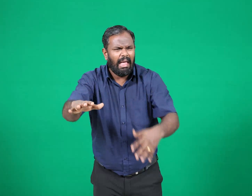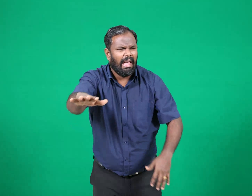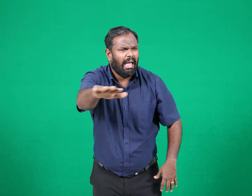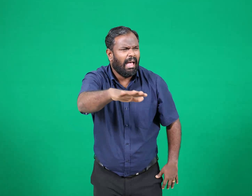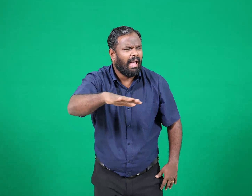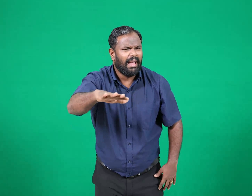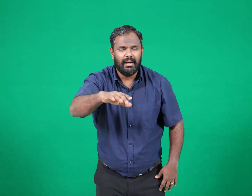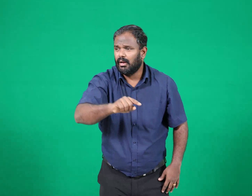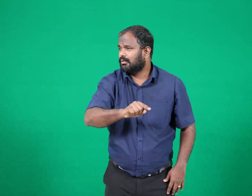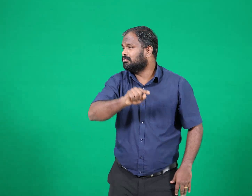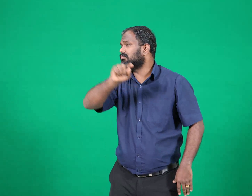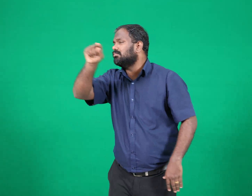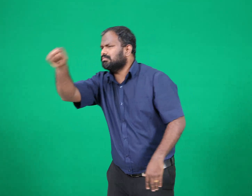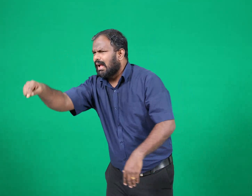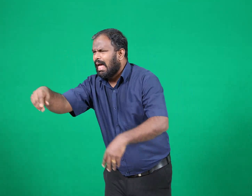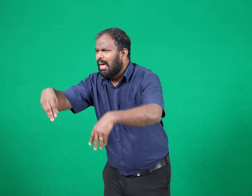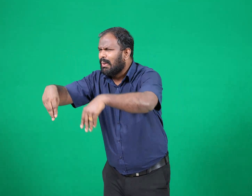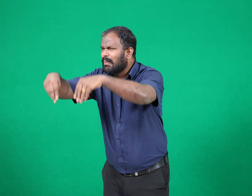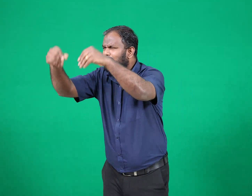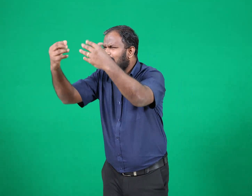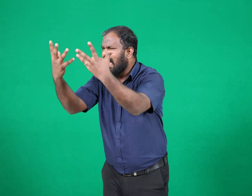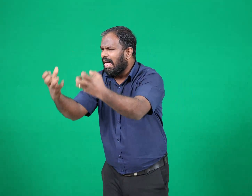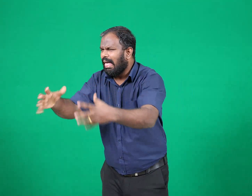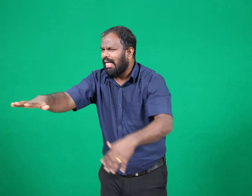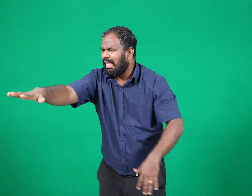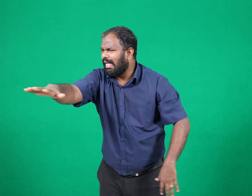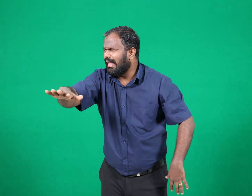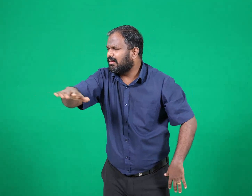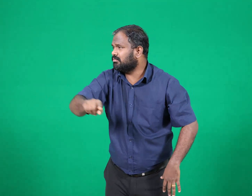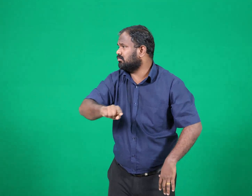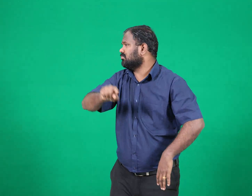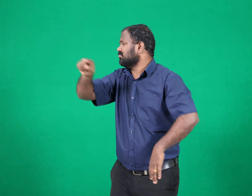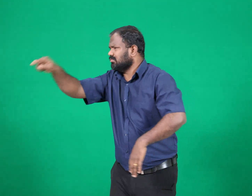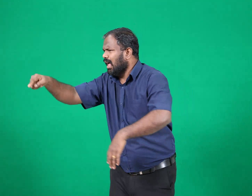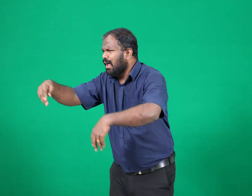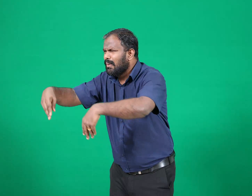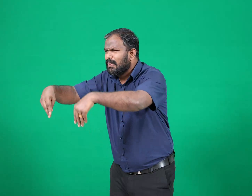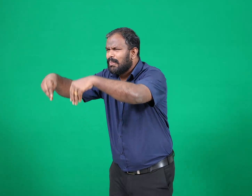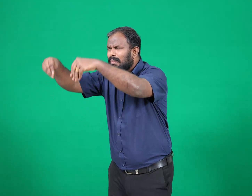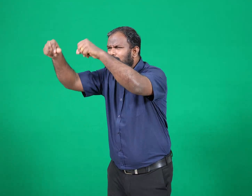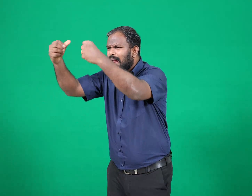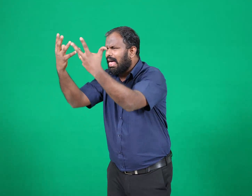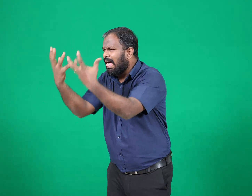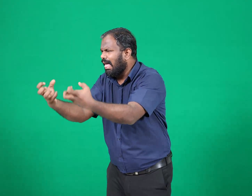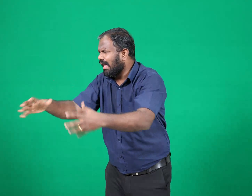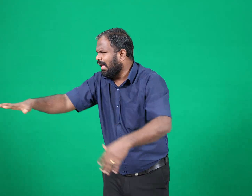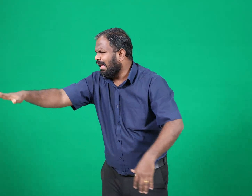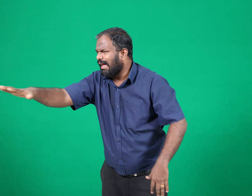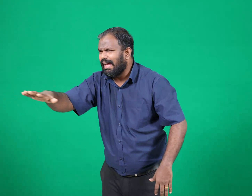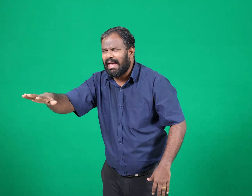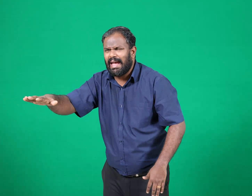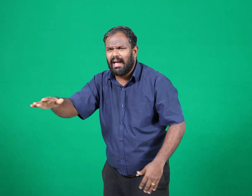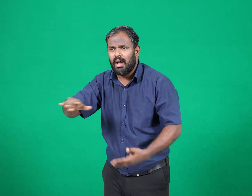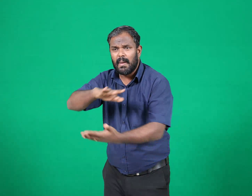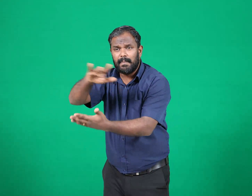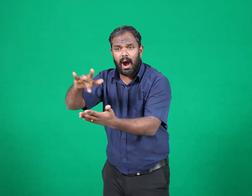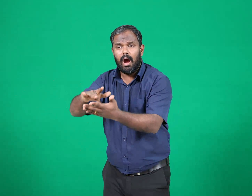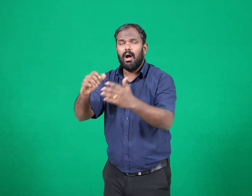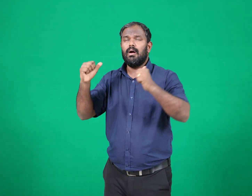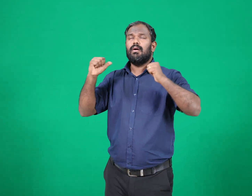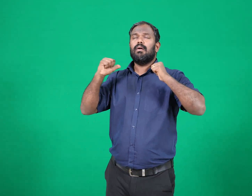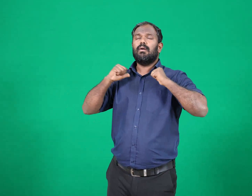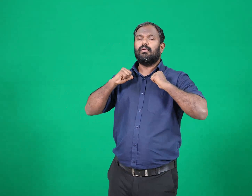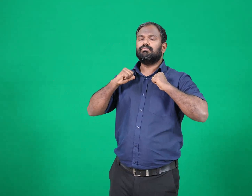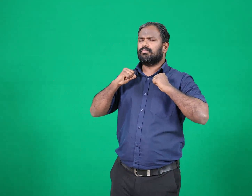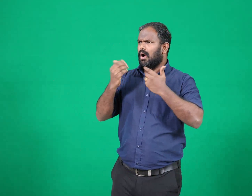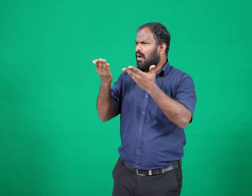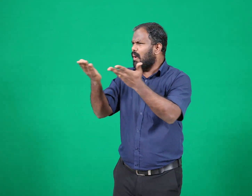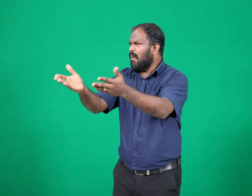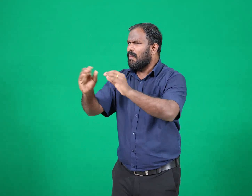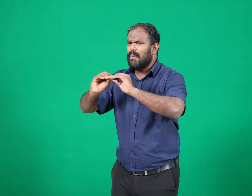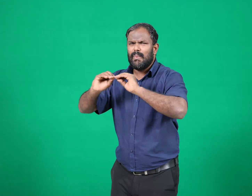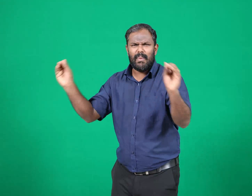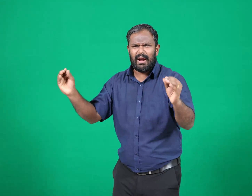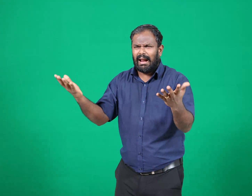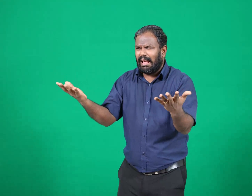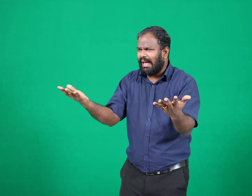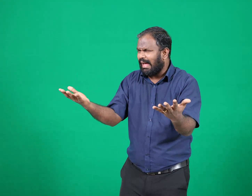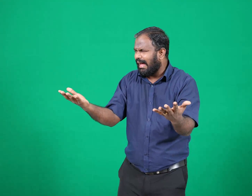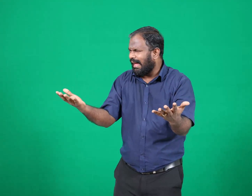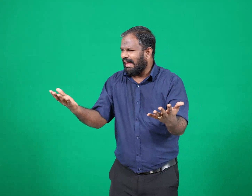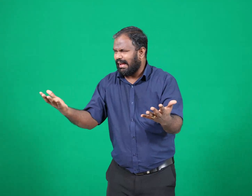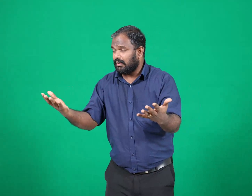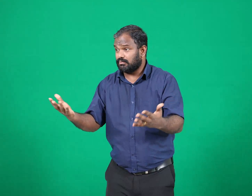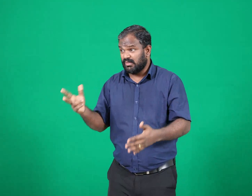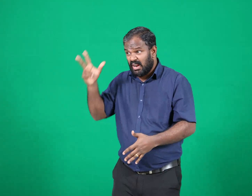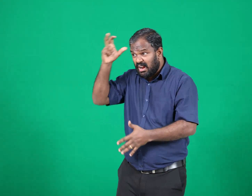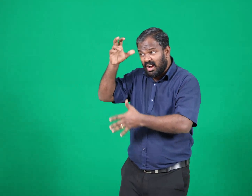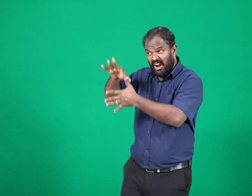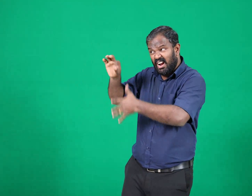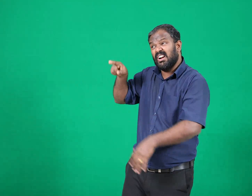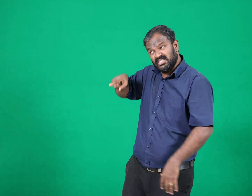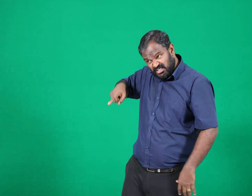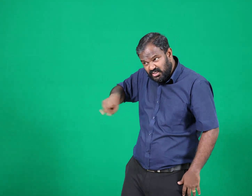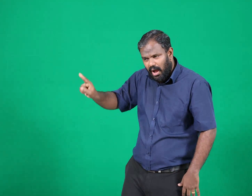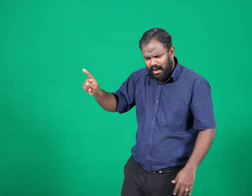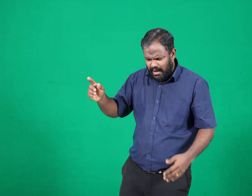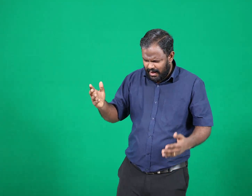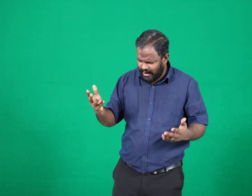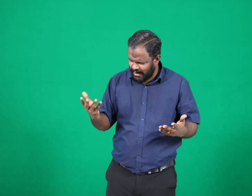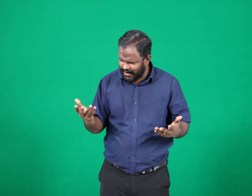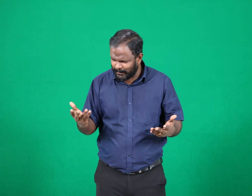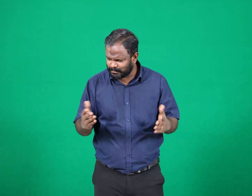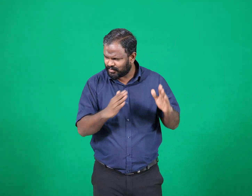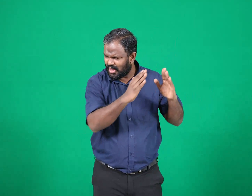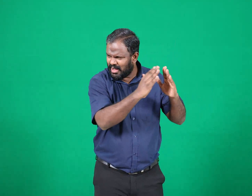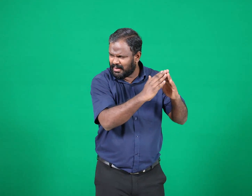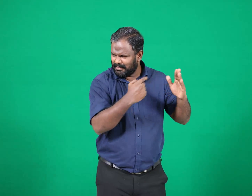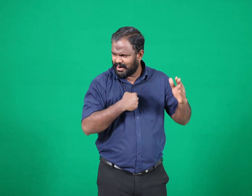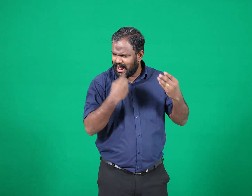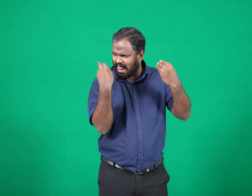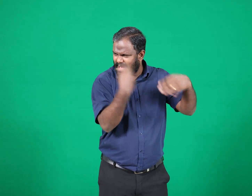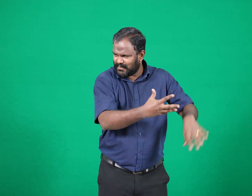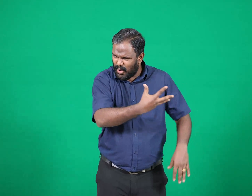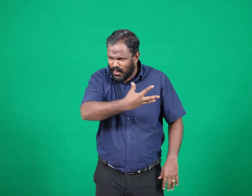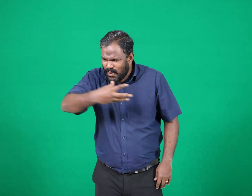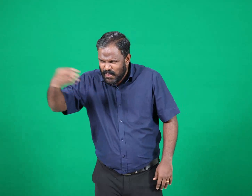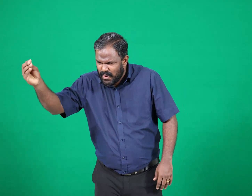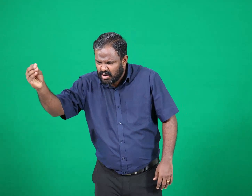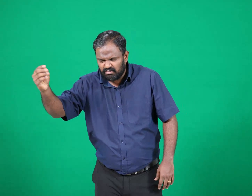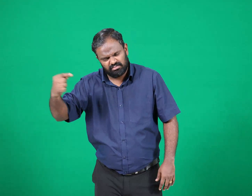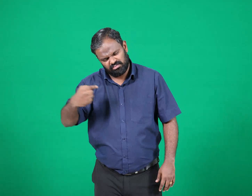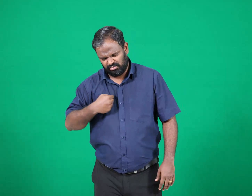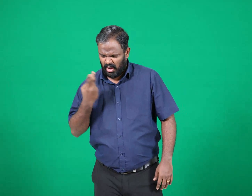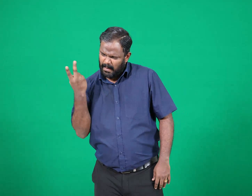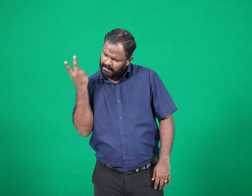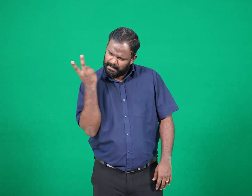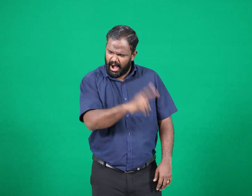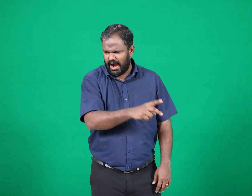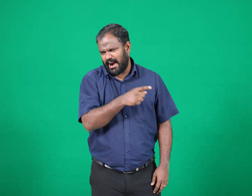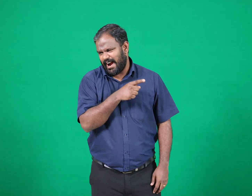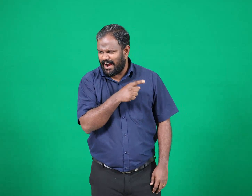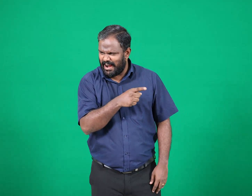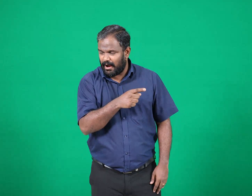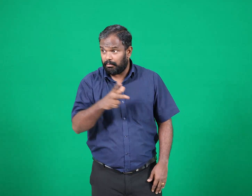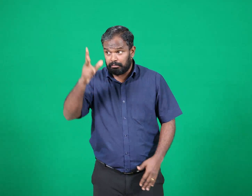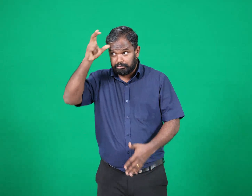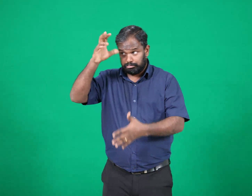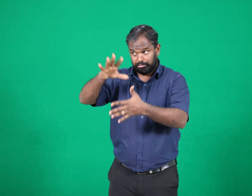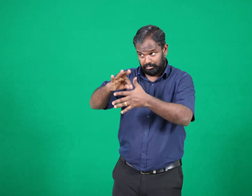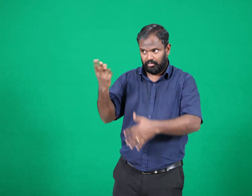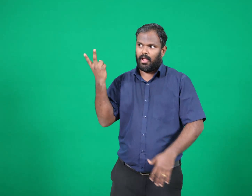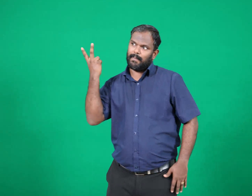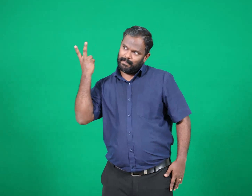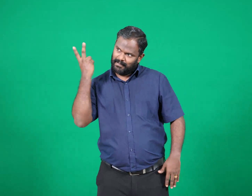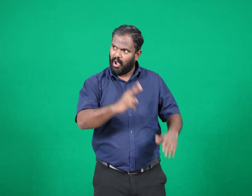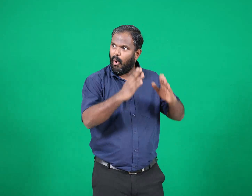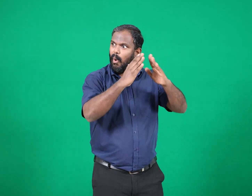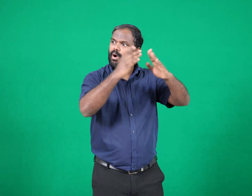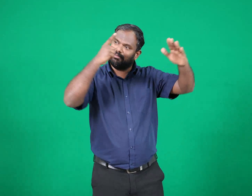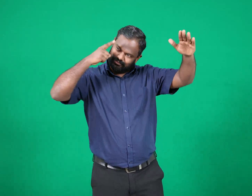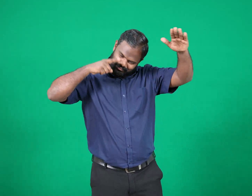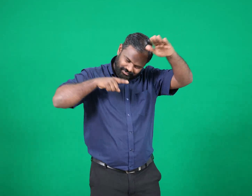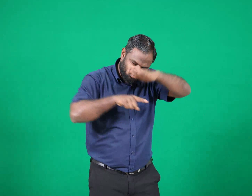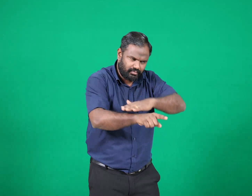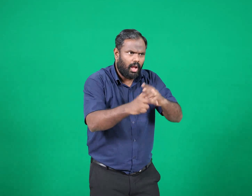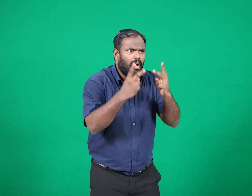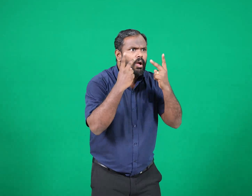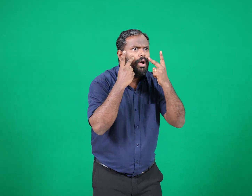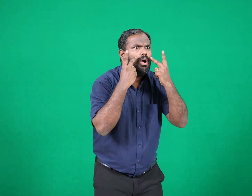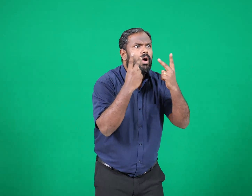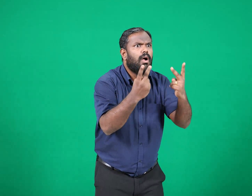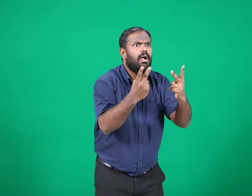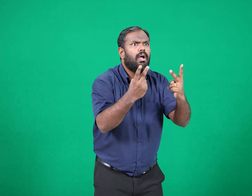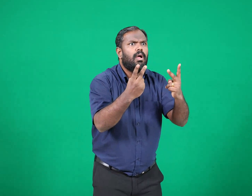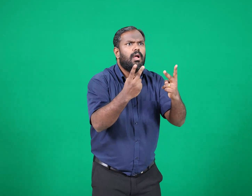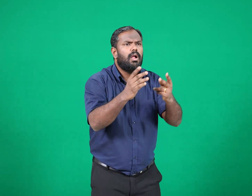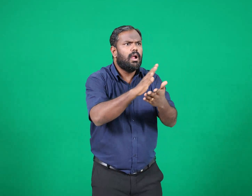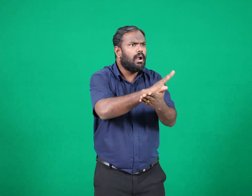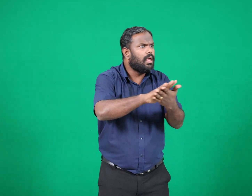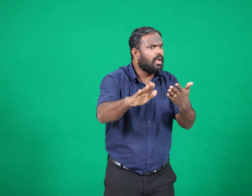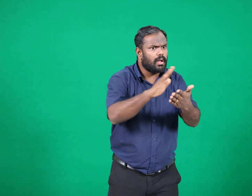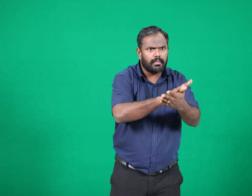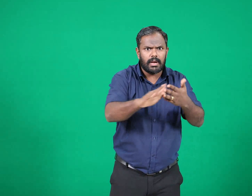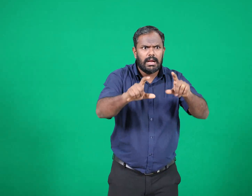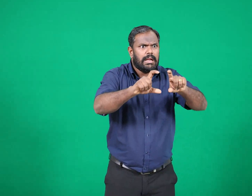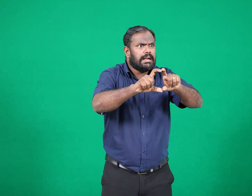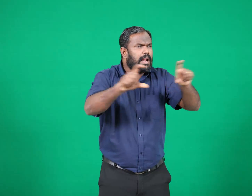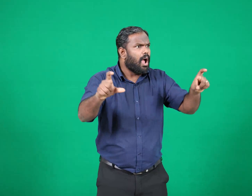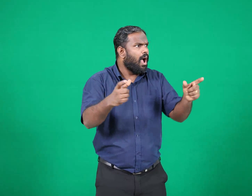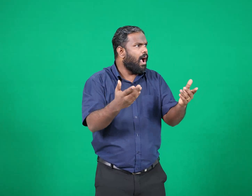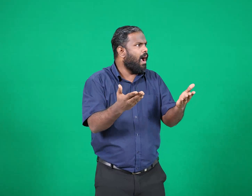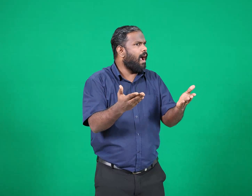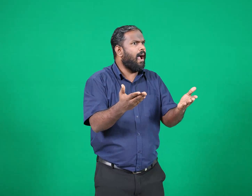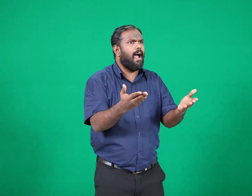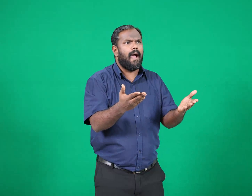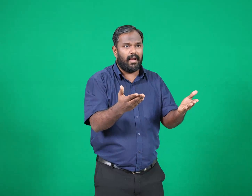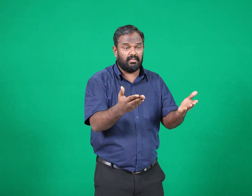Then it says, ' I will return to the house I left.' On its return, it finds the house swept clean and put in order.